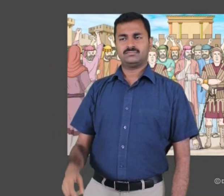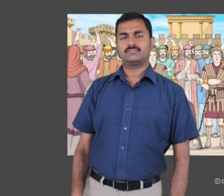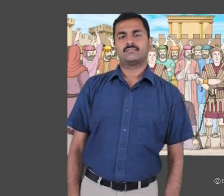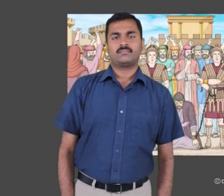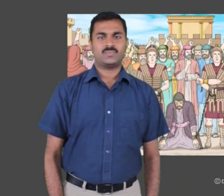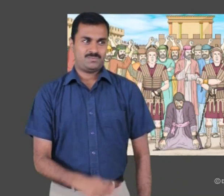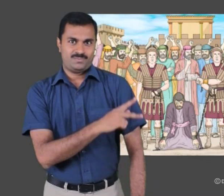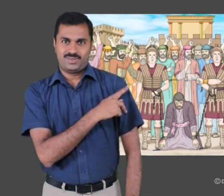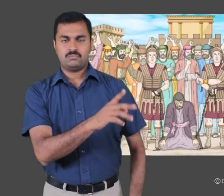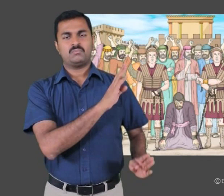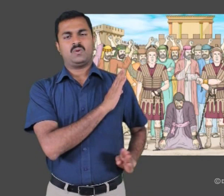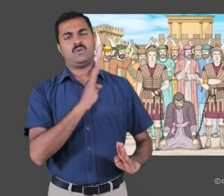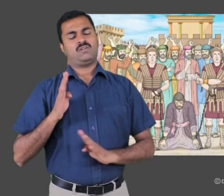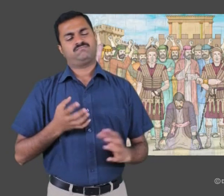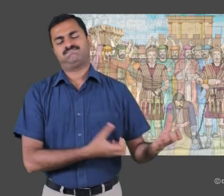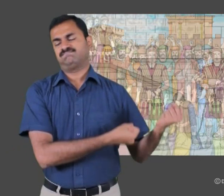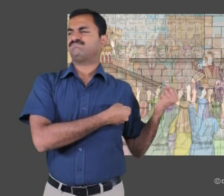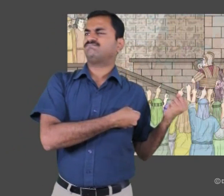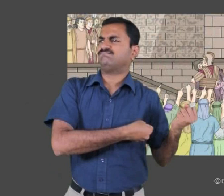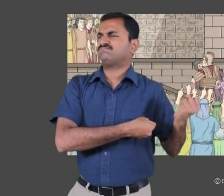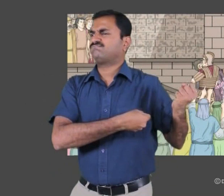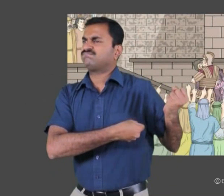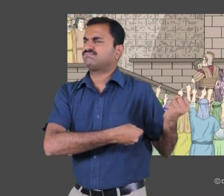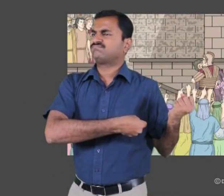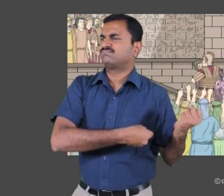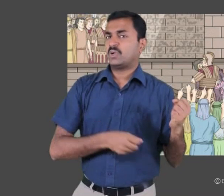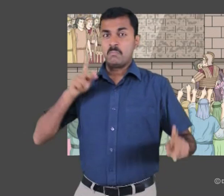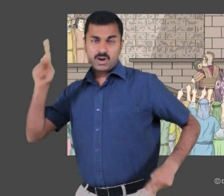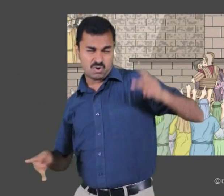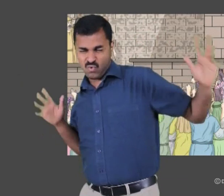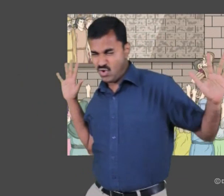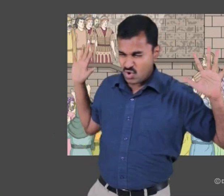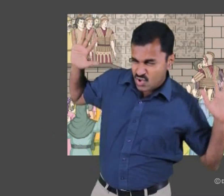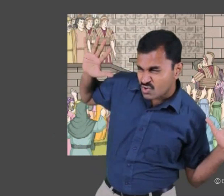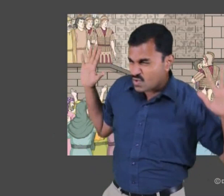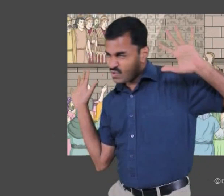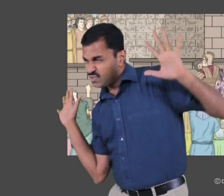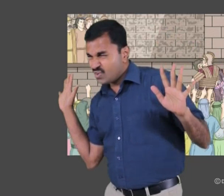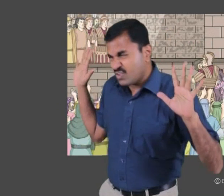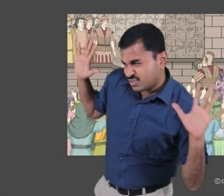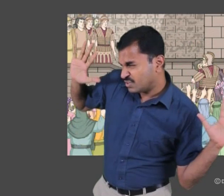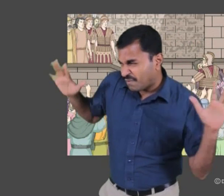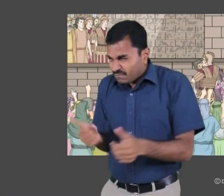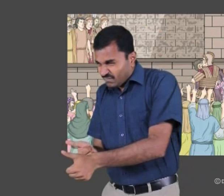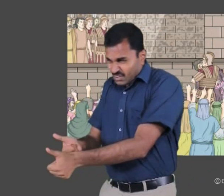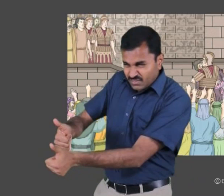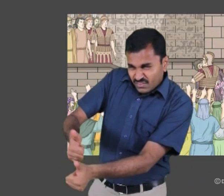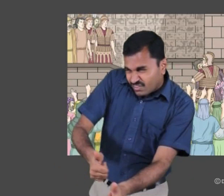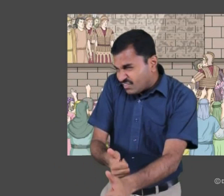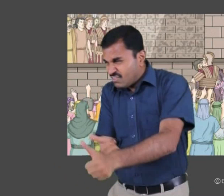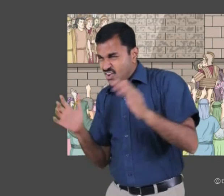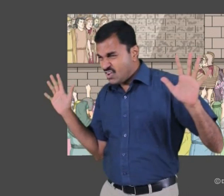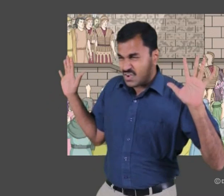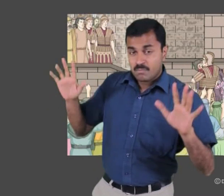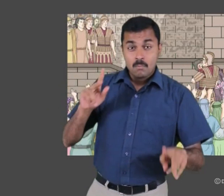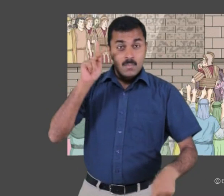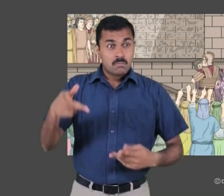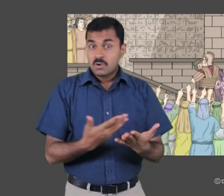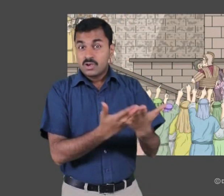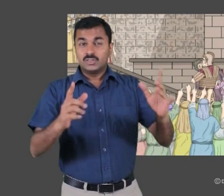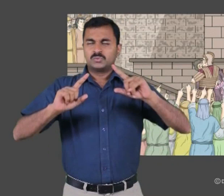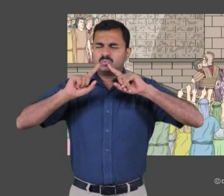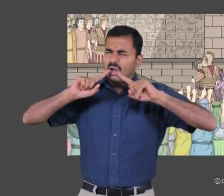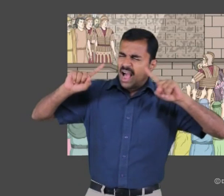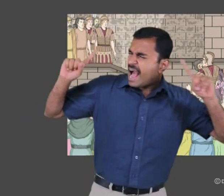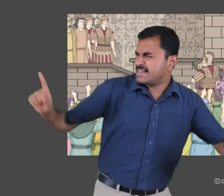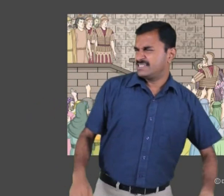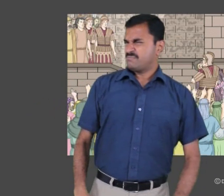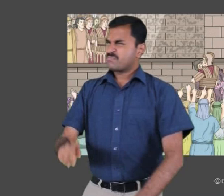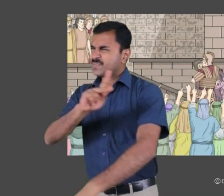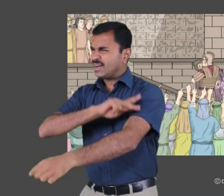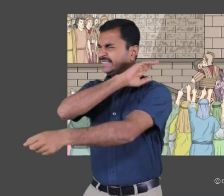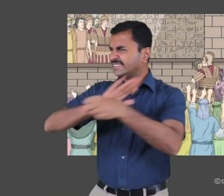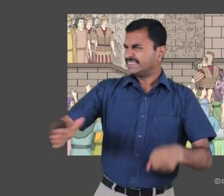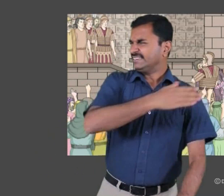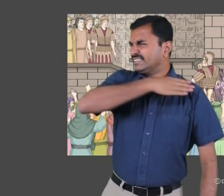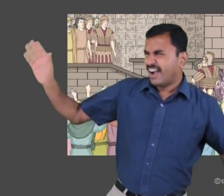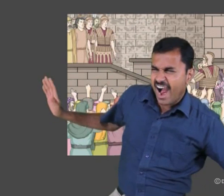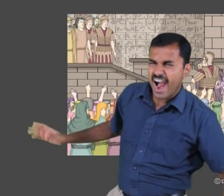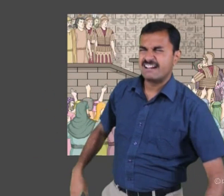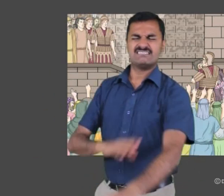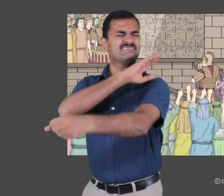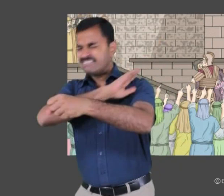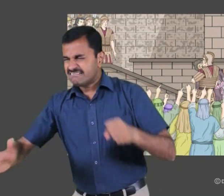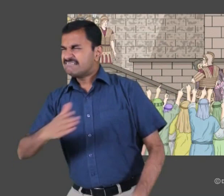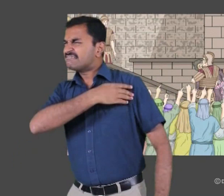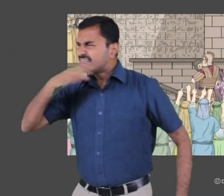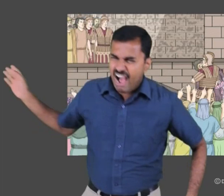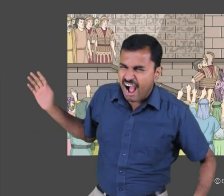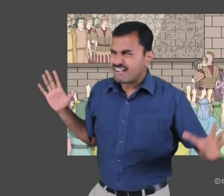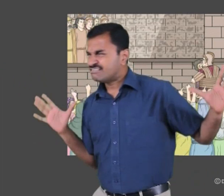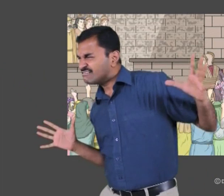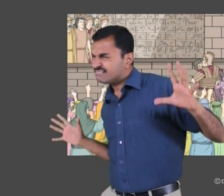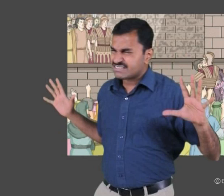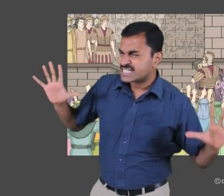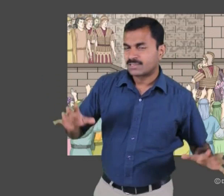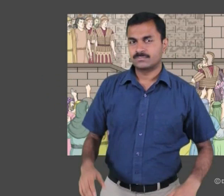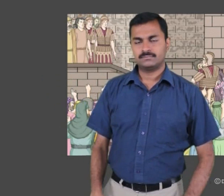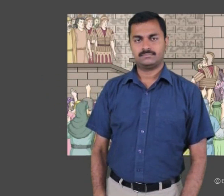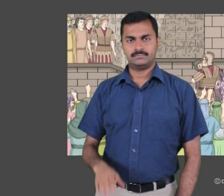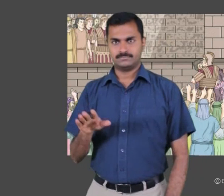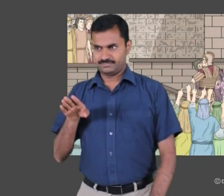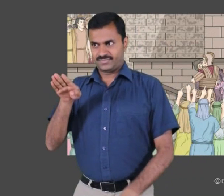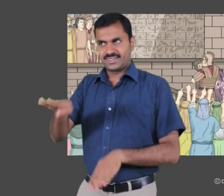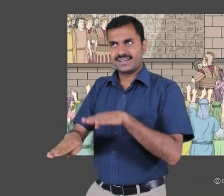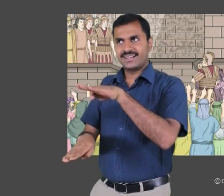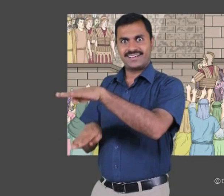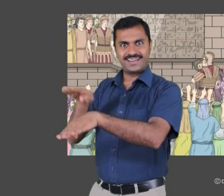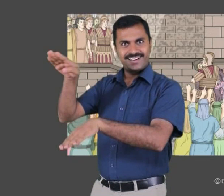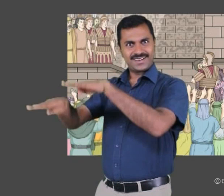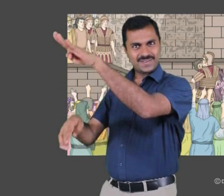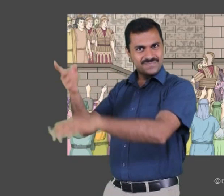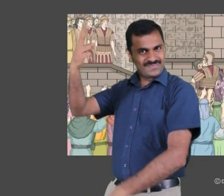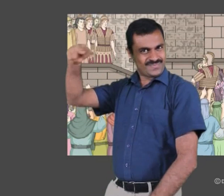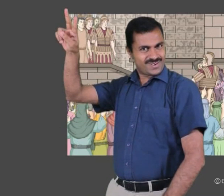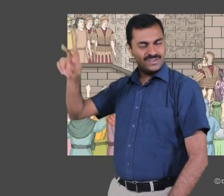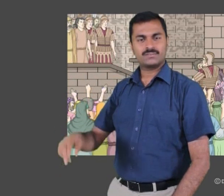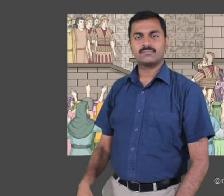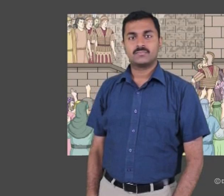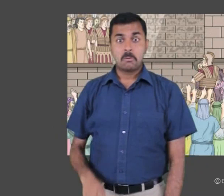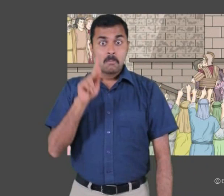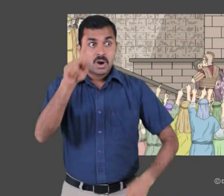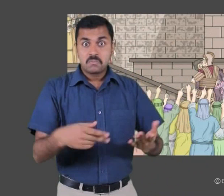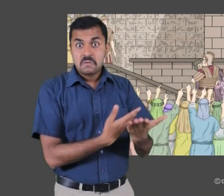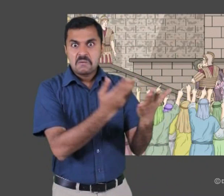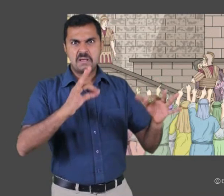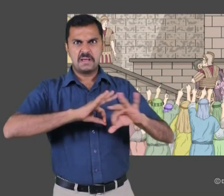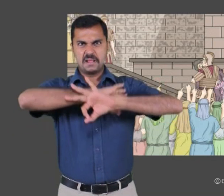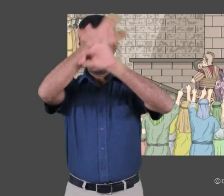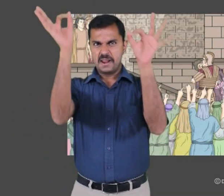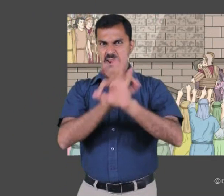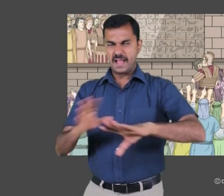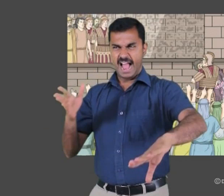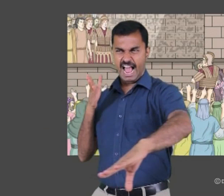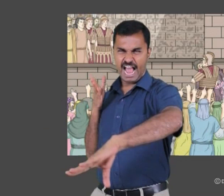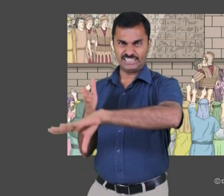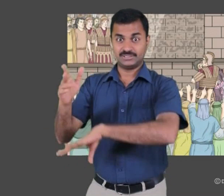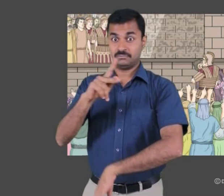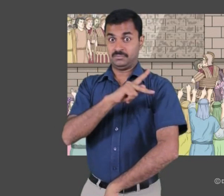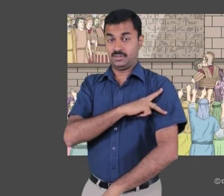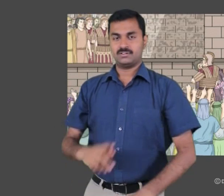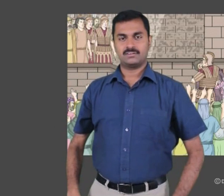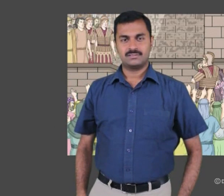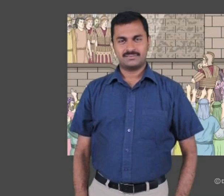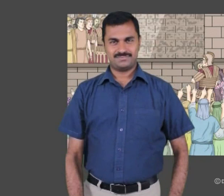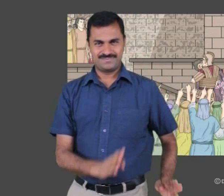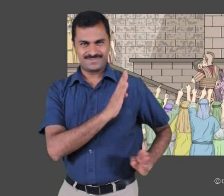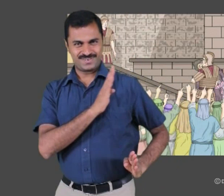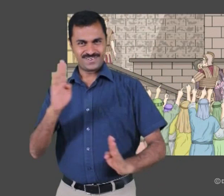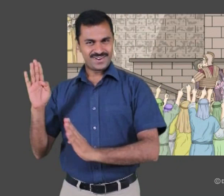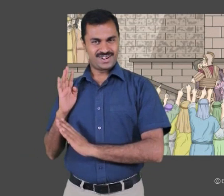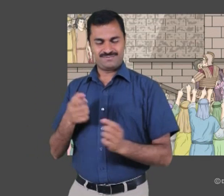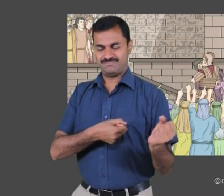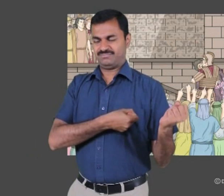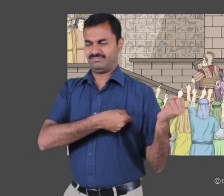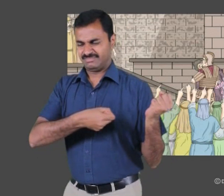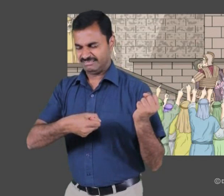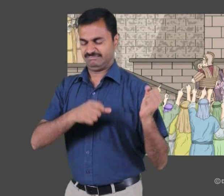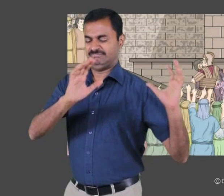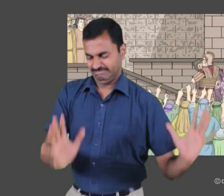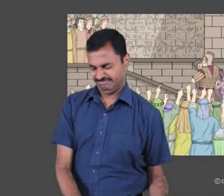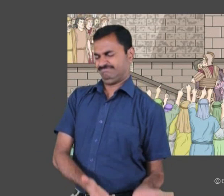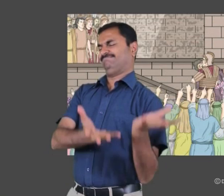When Paul reached the steps, he had to be carried by the soldiers because of the violence of the mob.